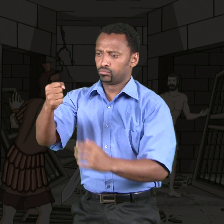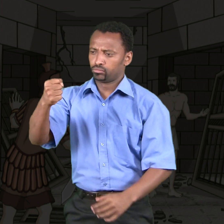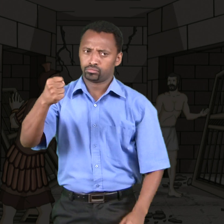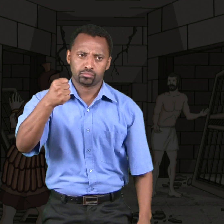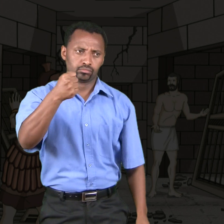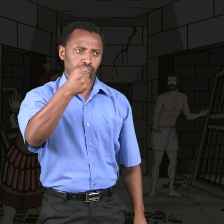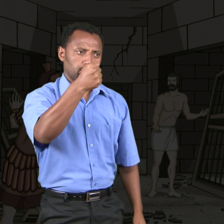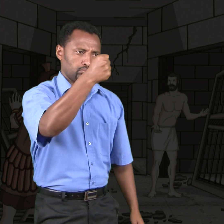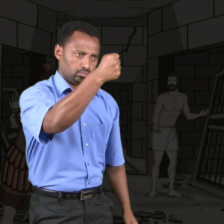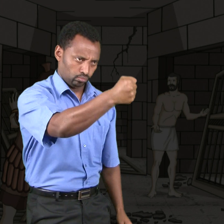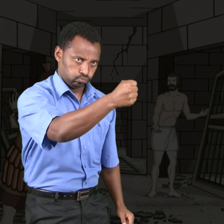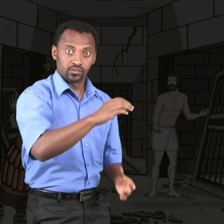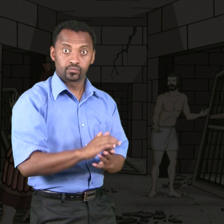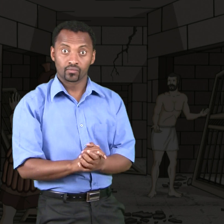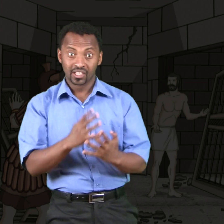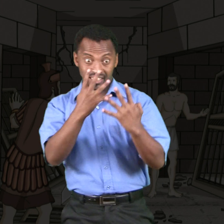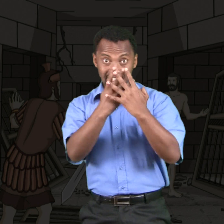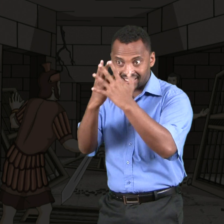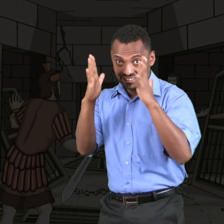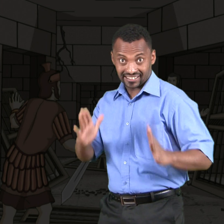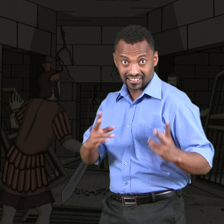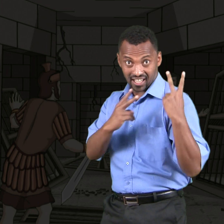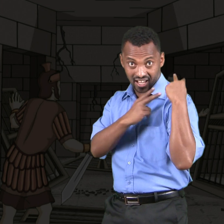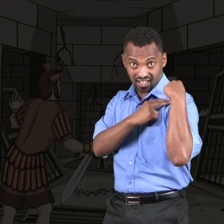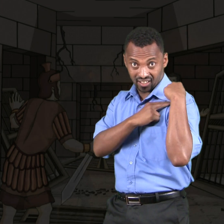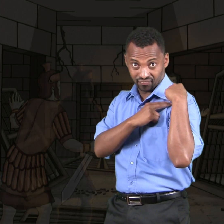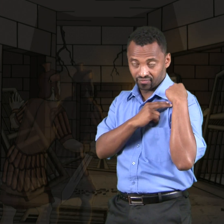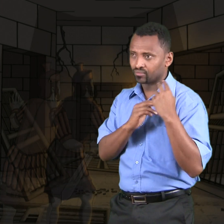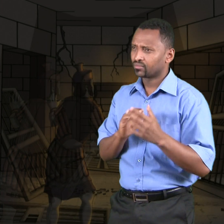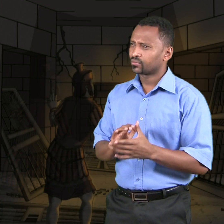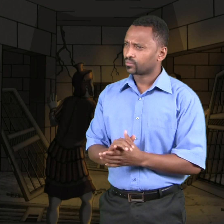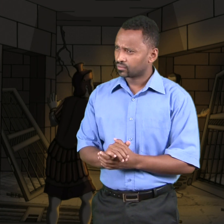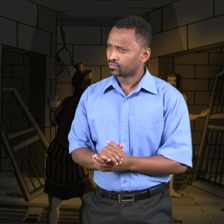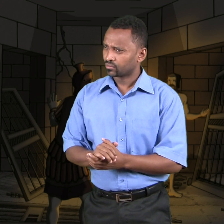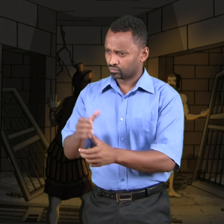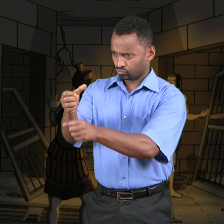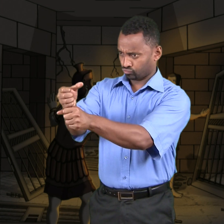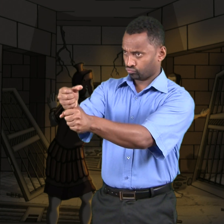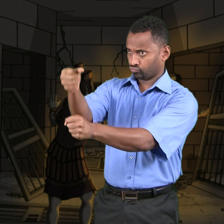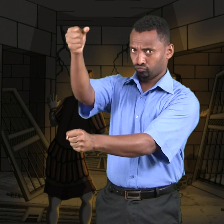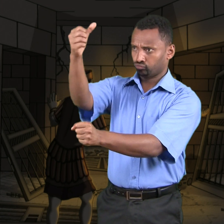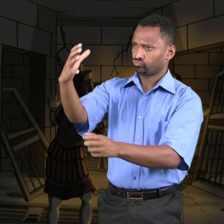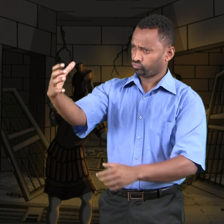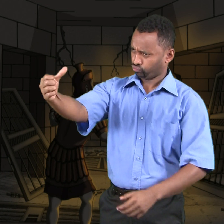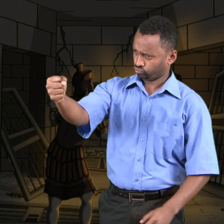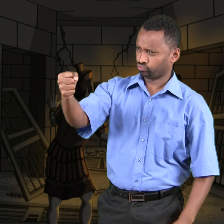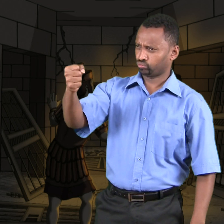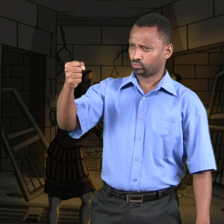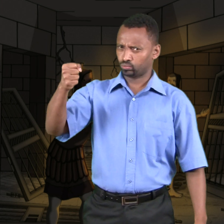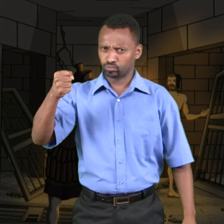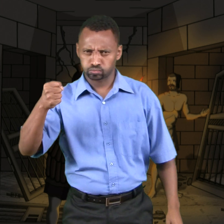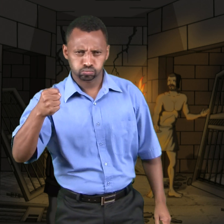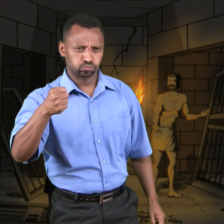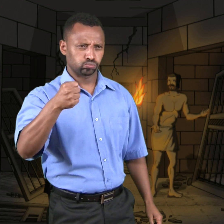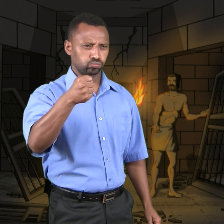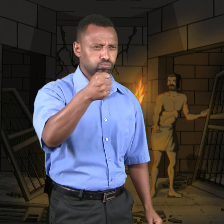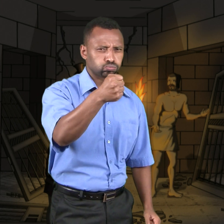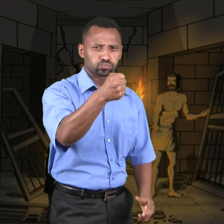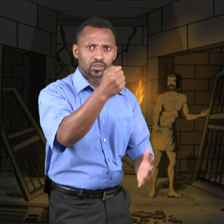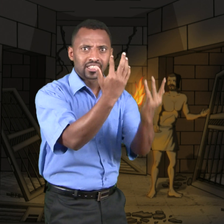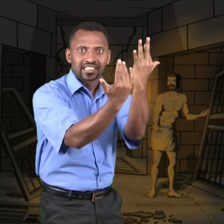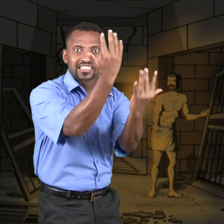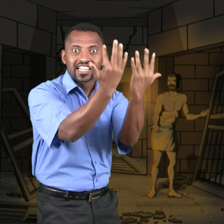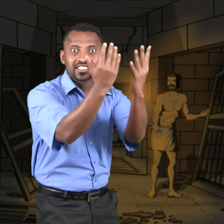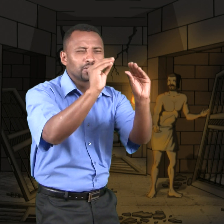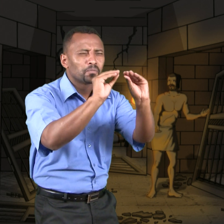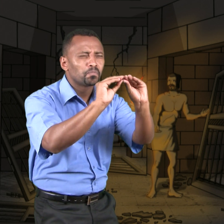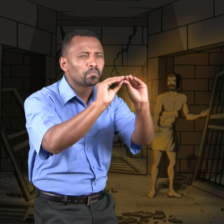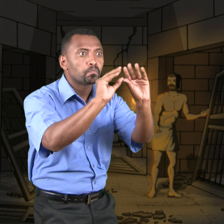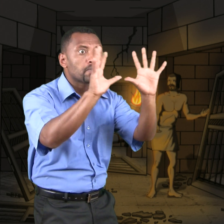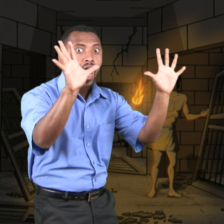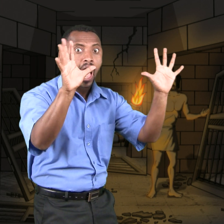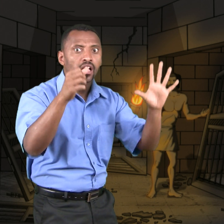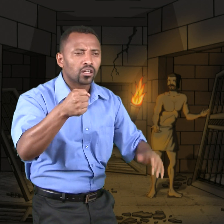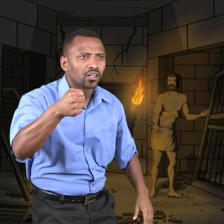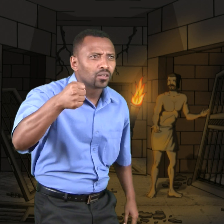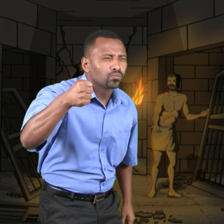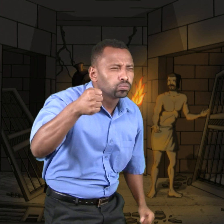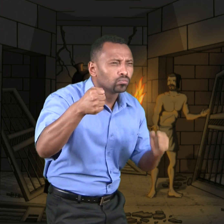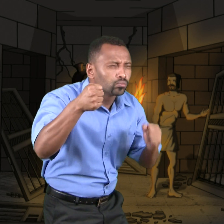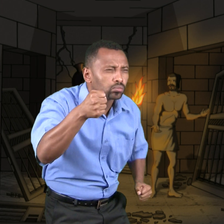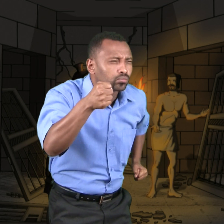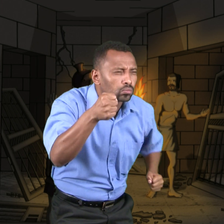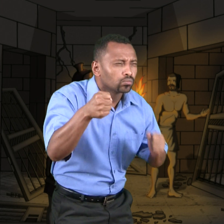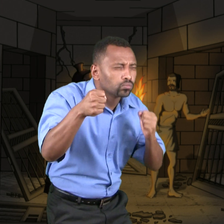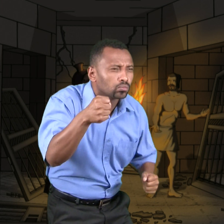We are all here!”